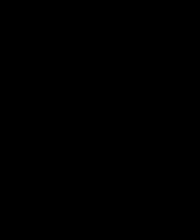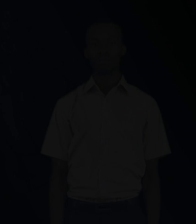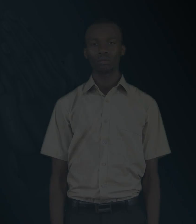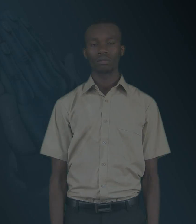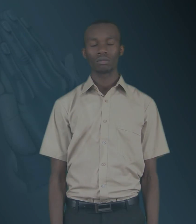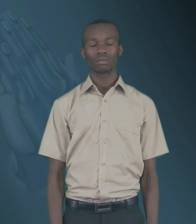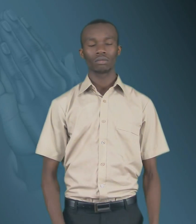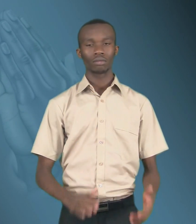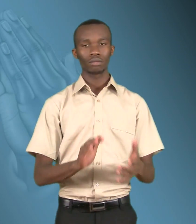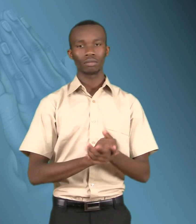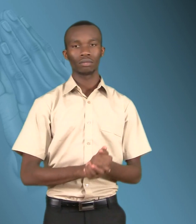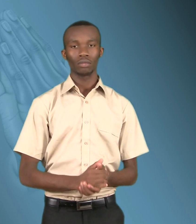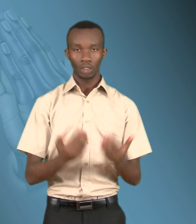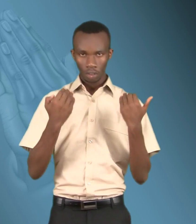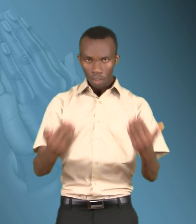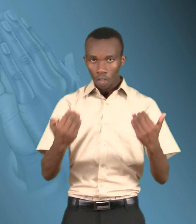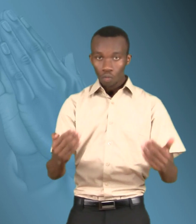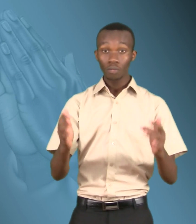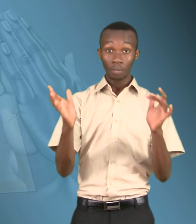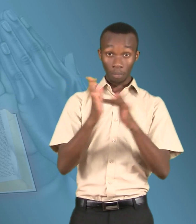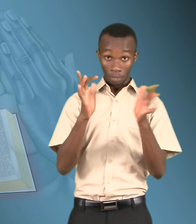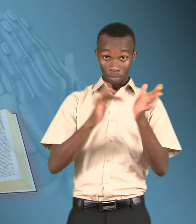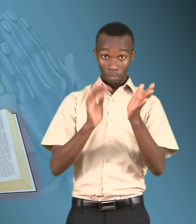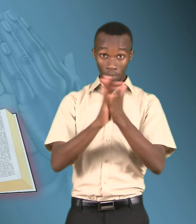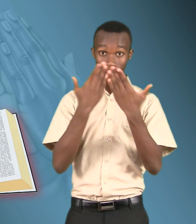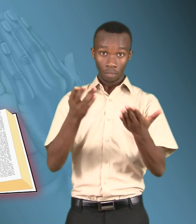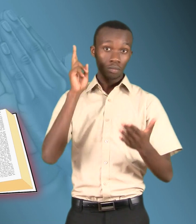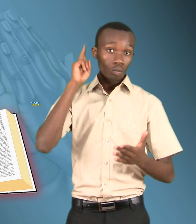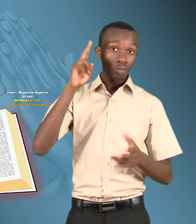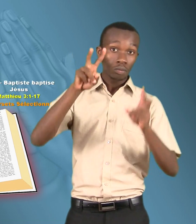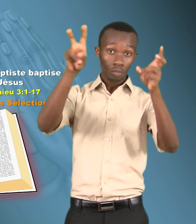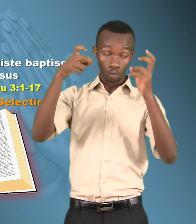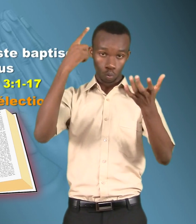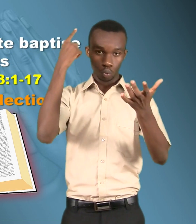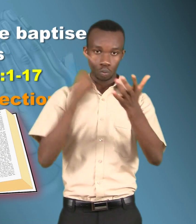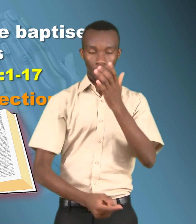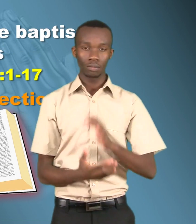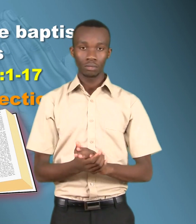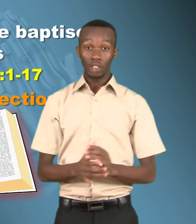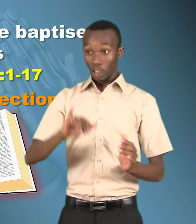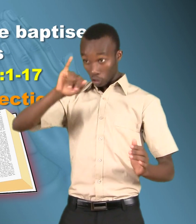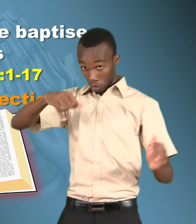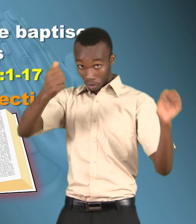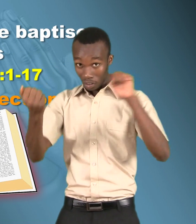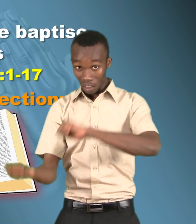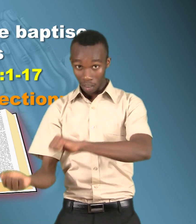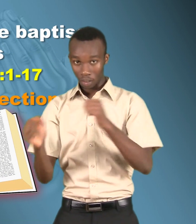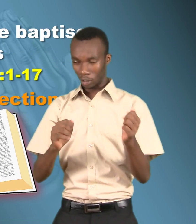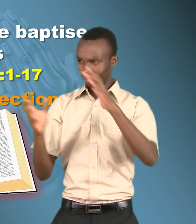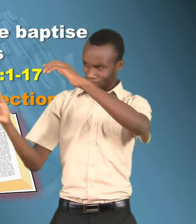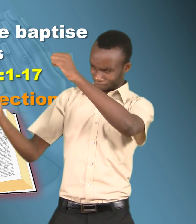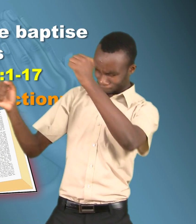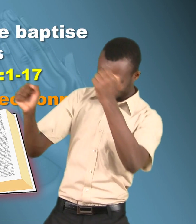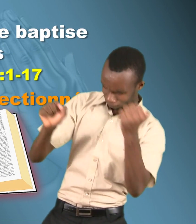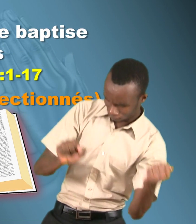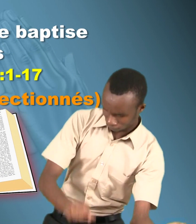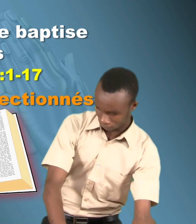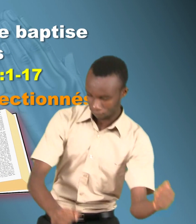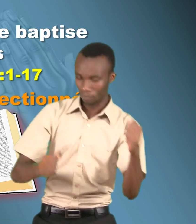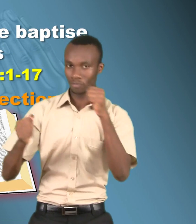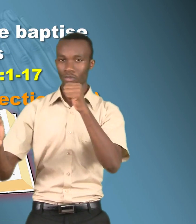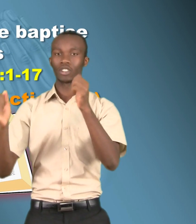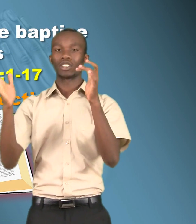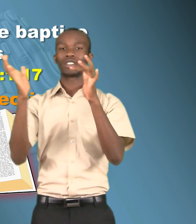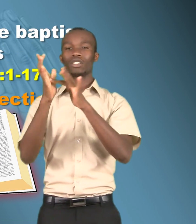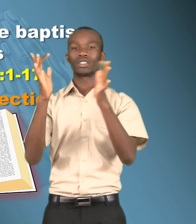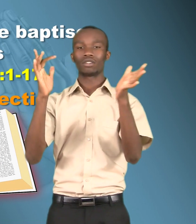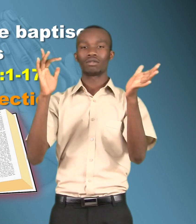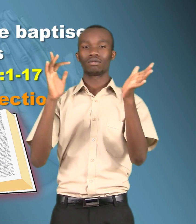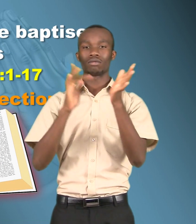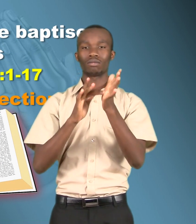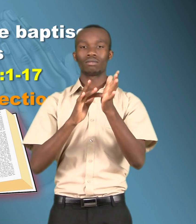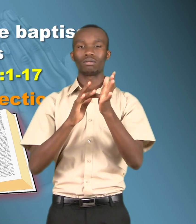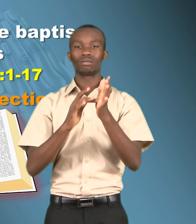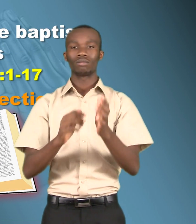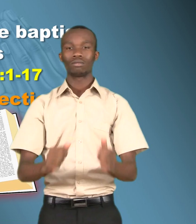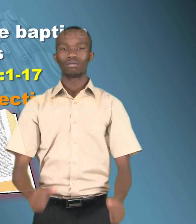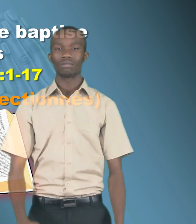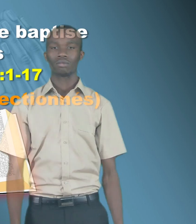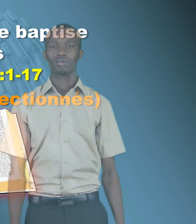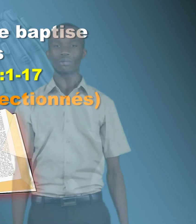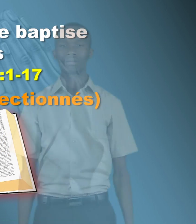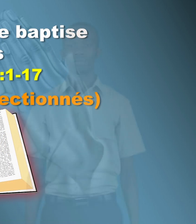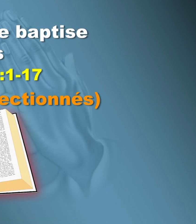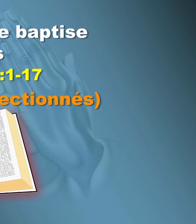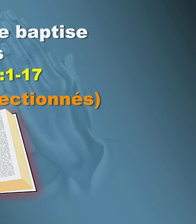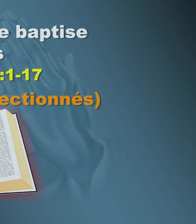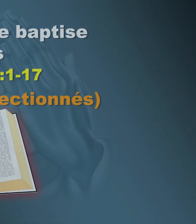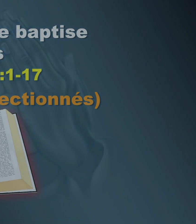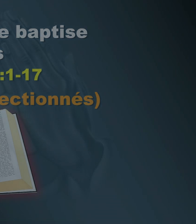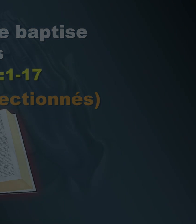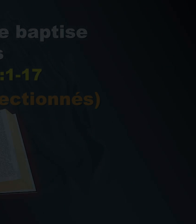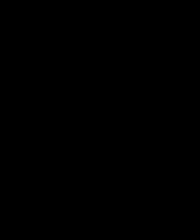John the Baptist baptizes Jesus